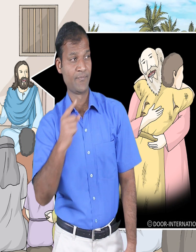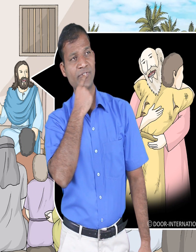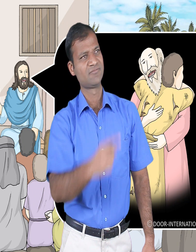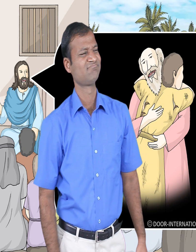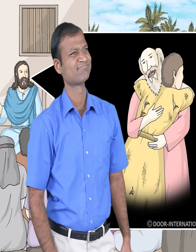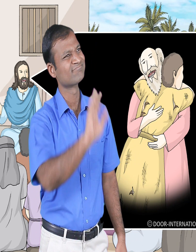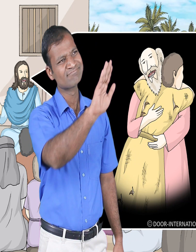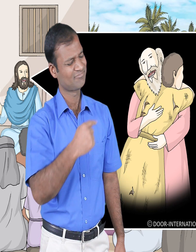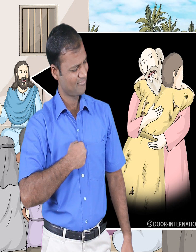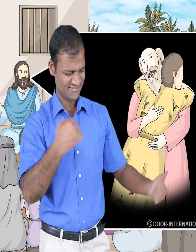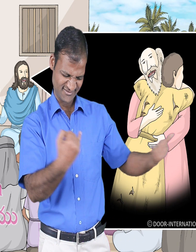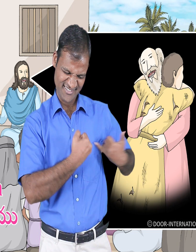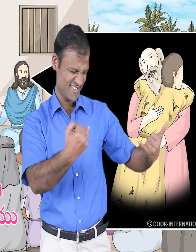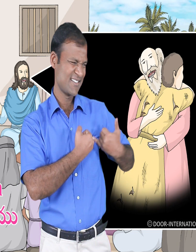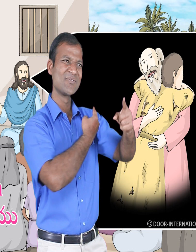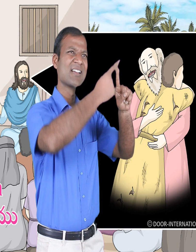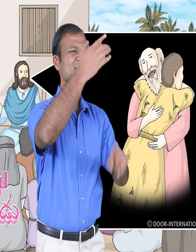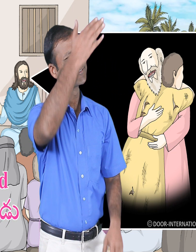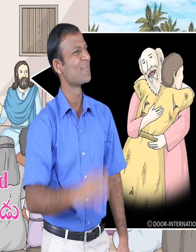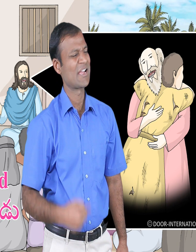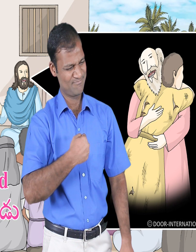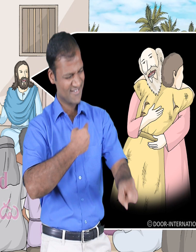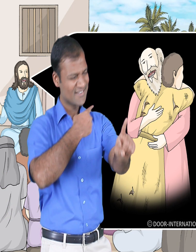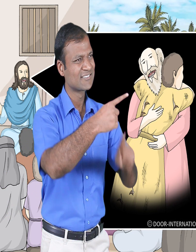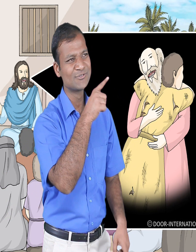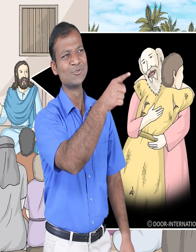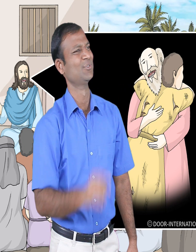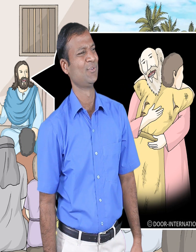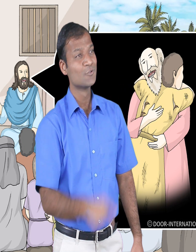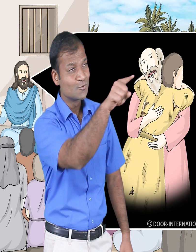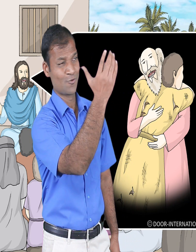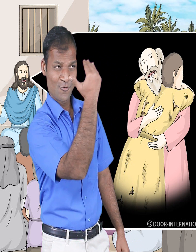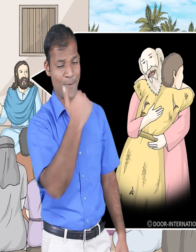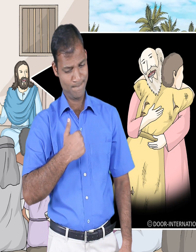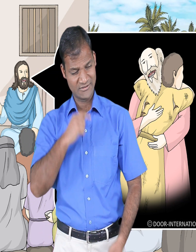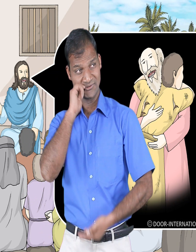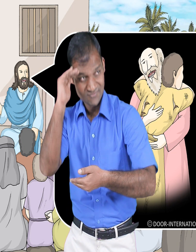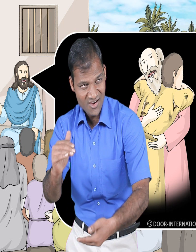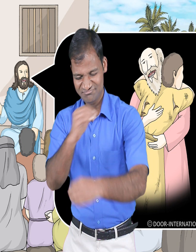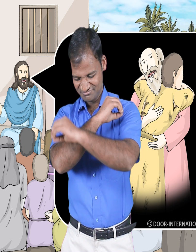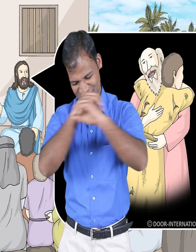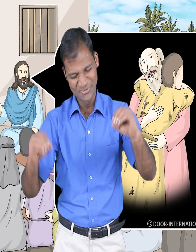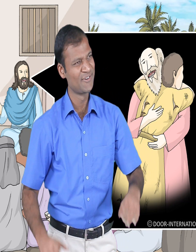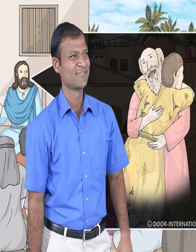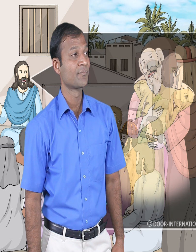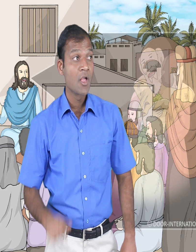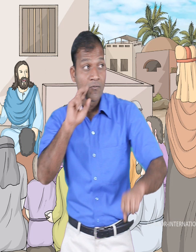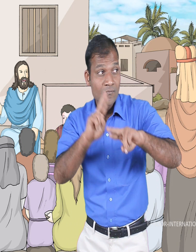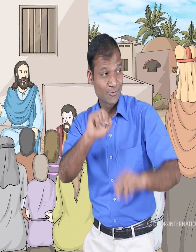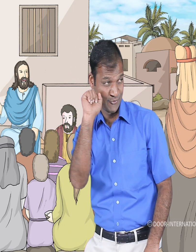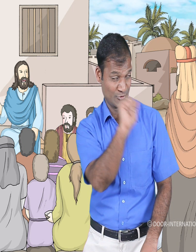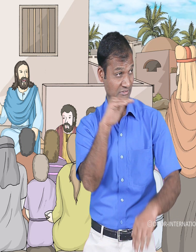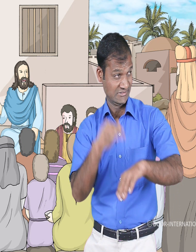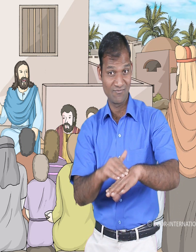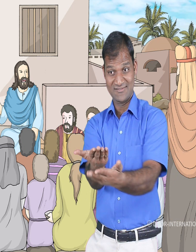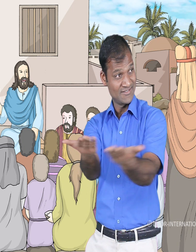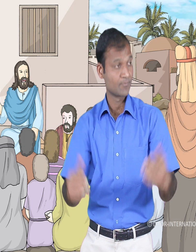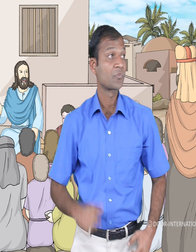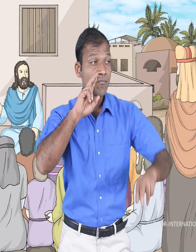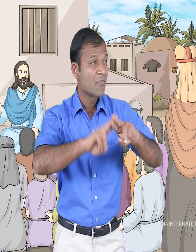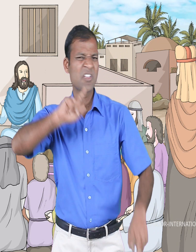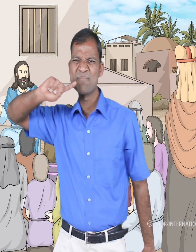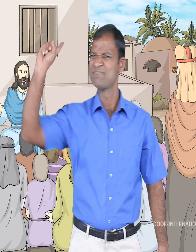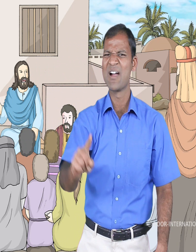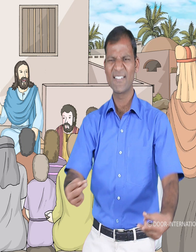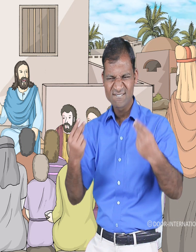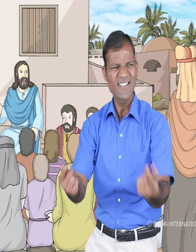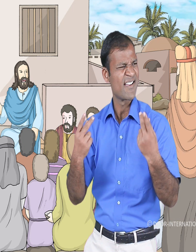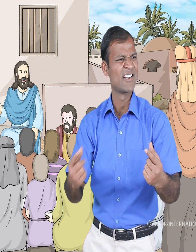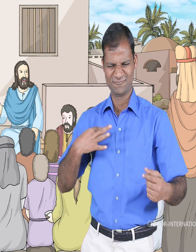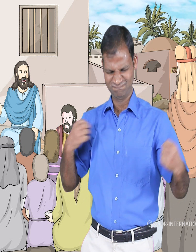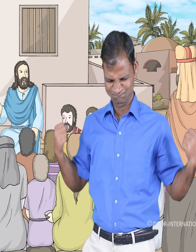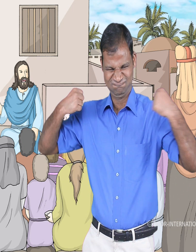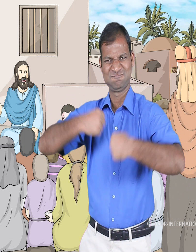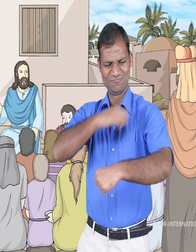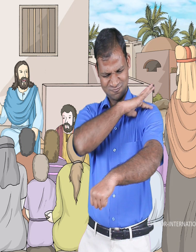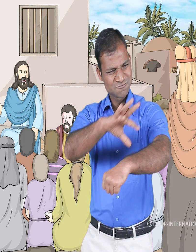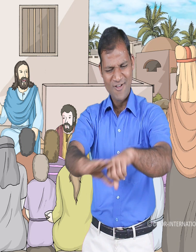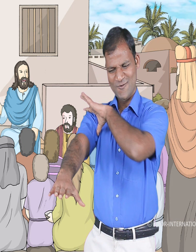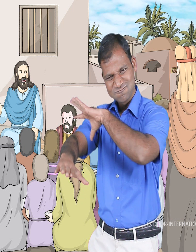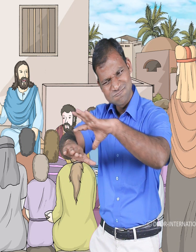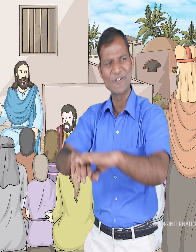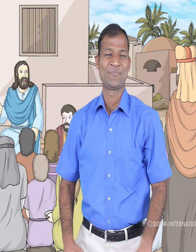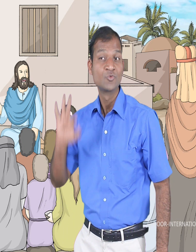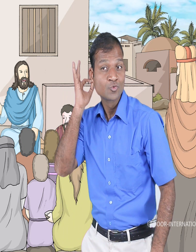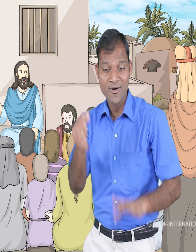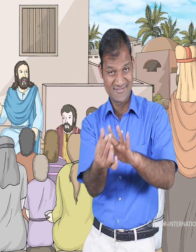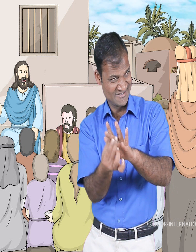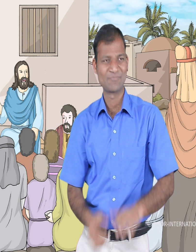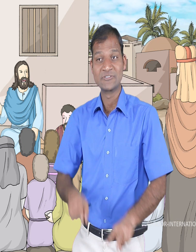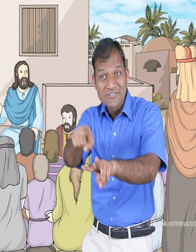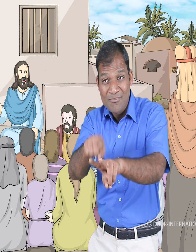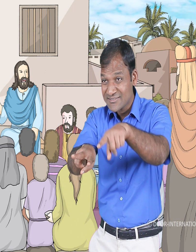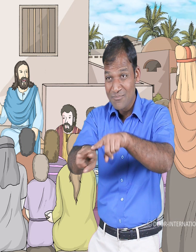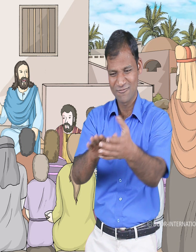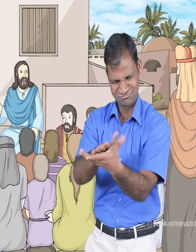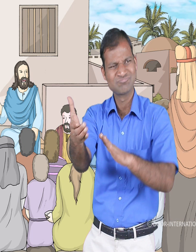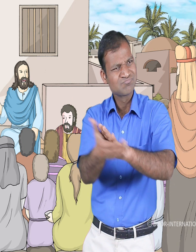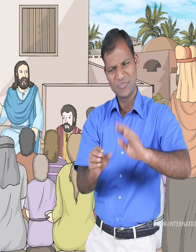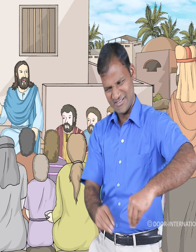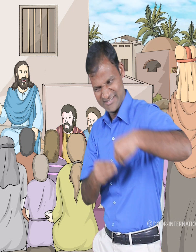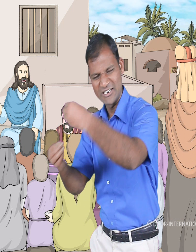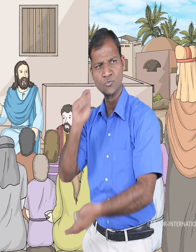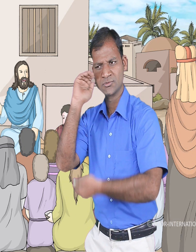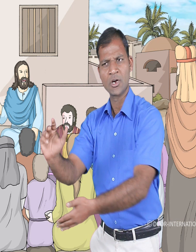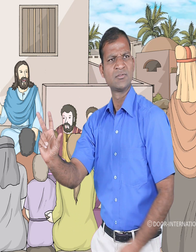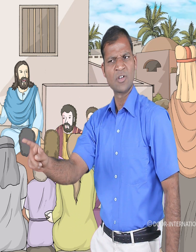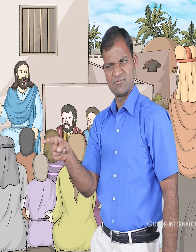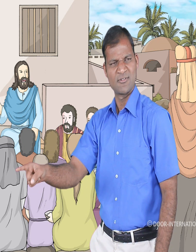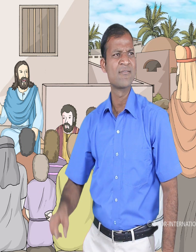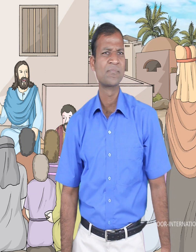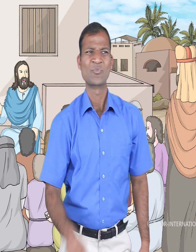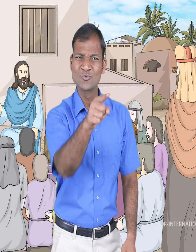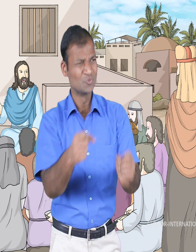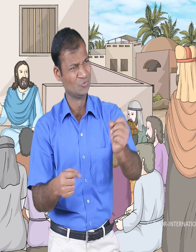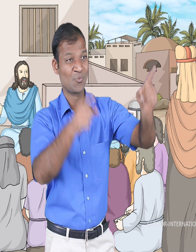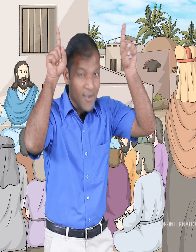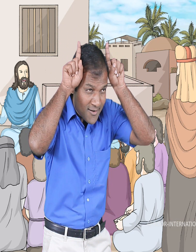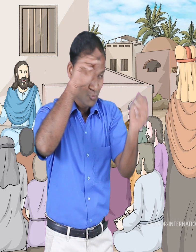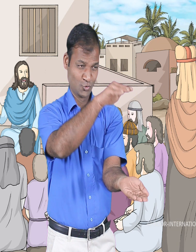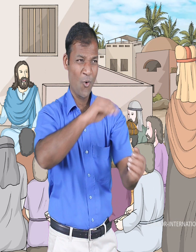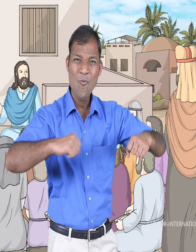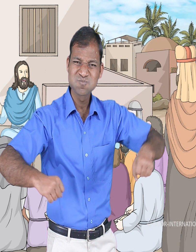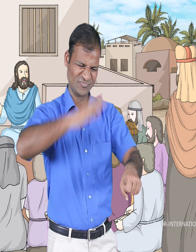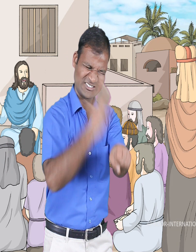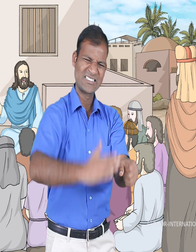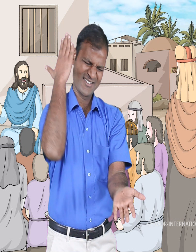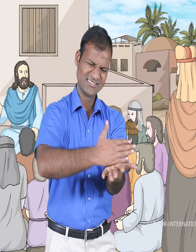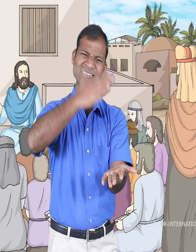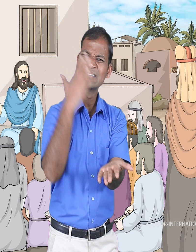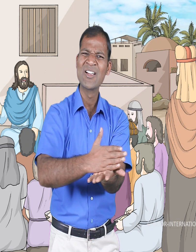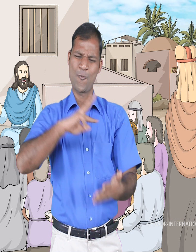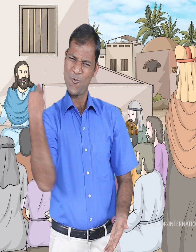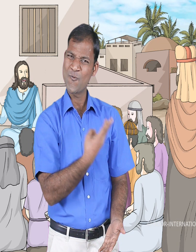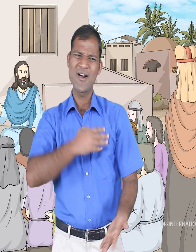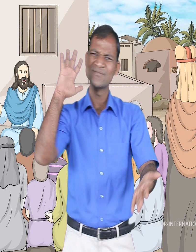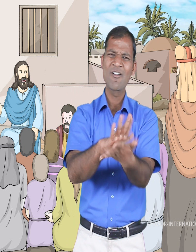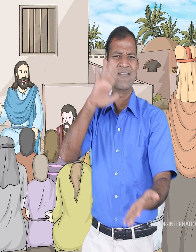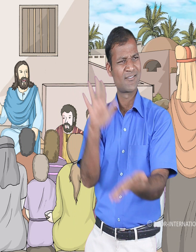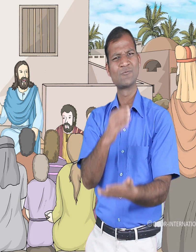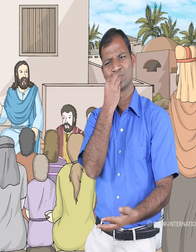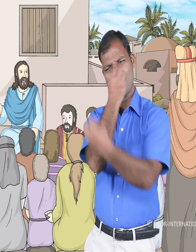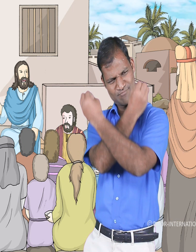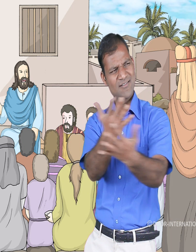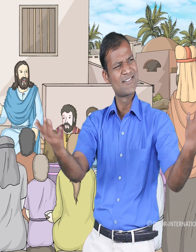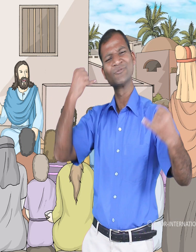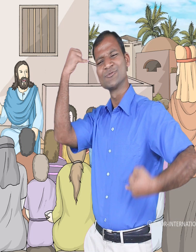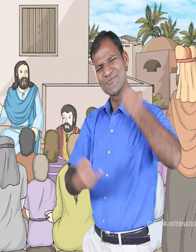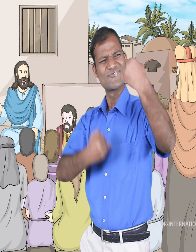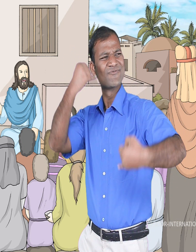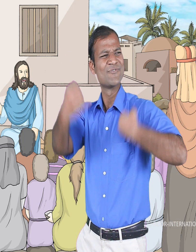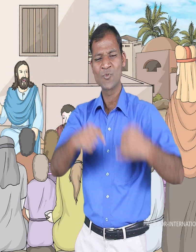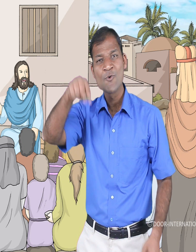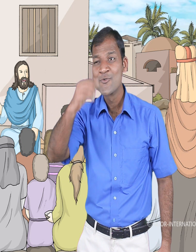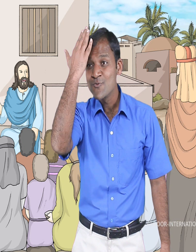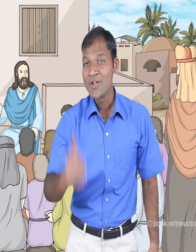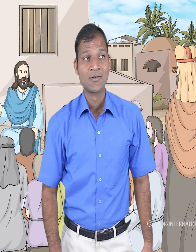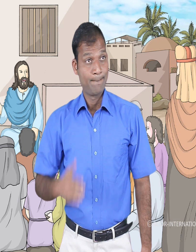The son declared, ‘Father, I have sinned against heaven and against you. I am no longer worthy to be called your son.’ But the father said to his servants, ‘Quick! Bring the best robe and put it on him.